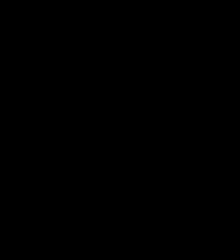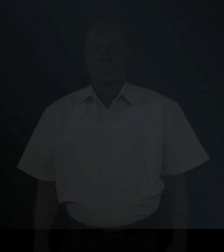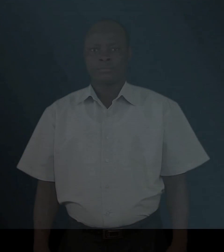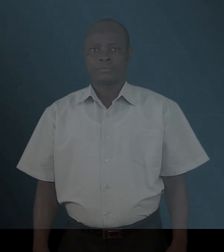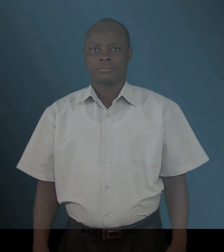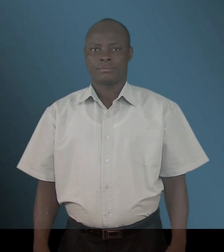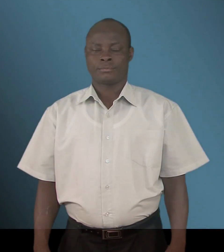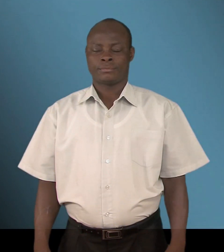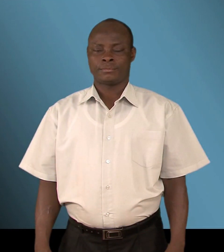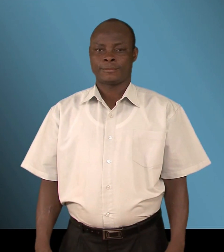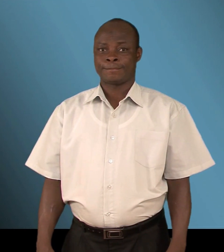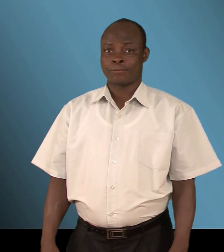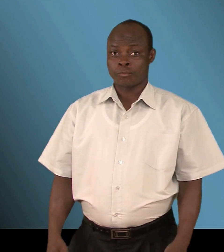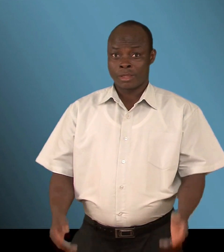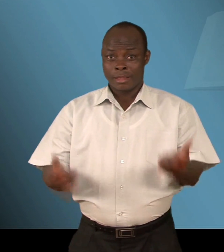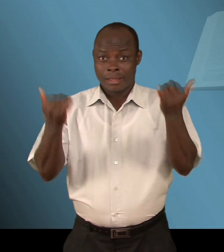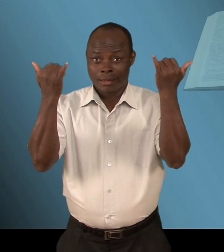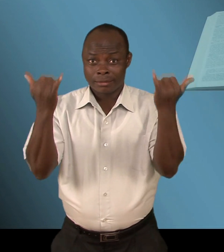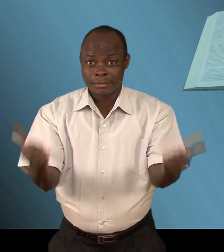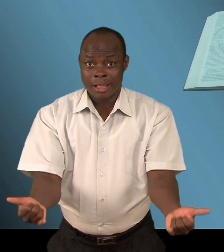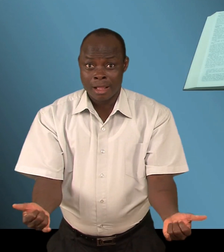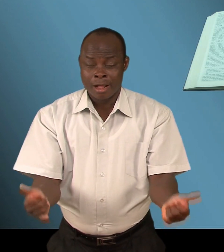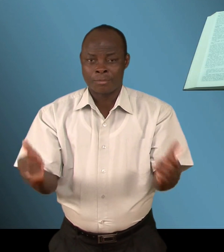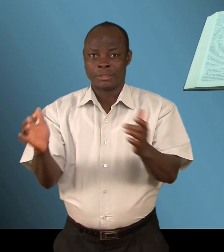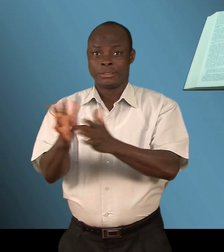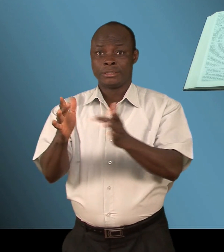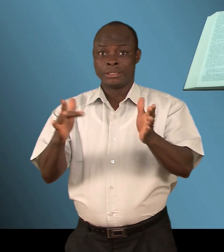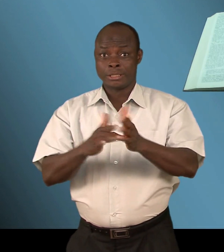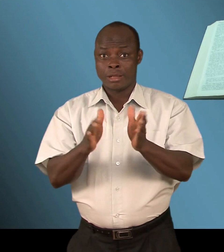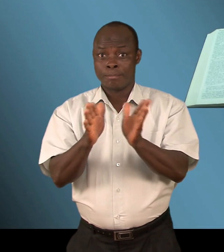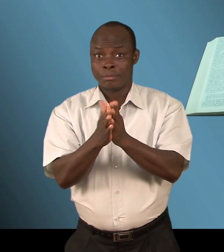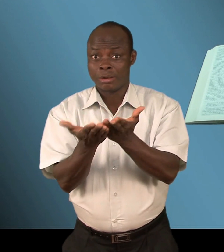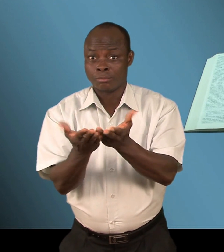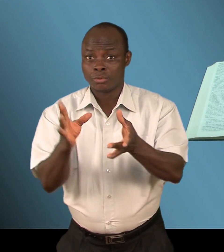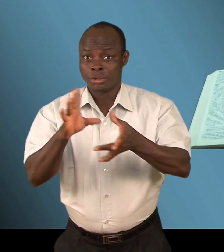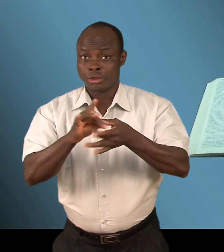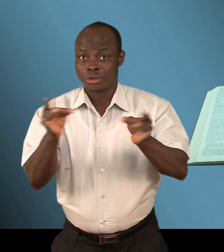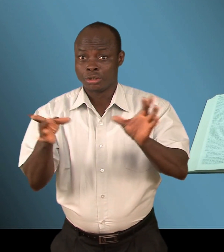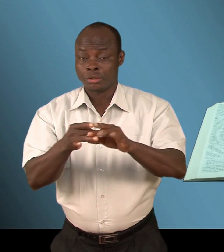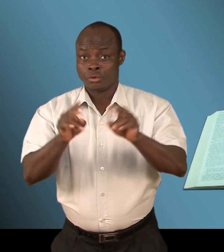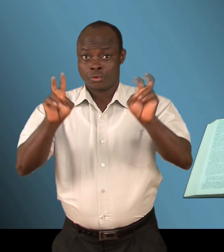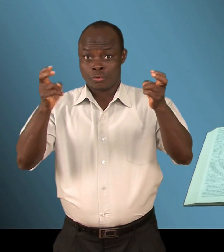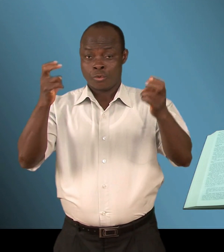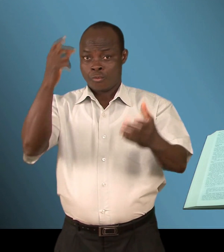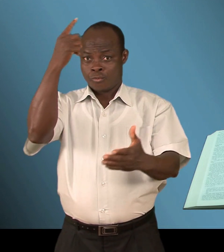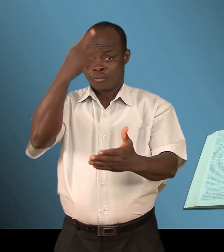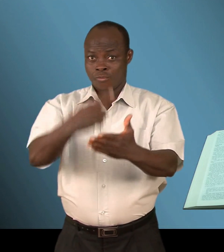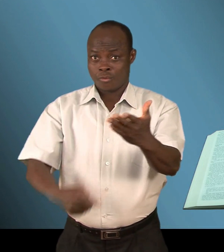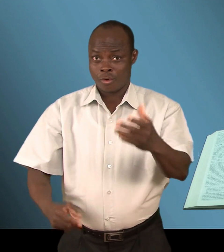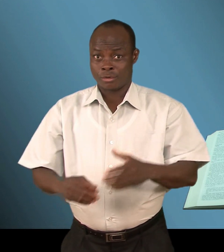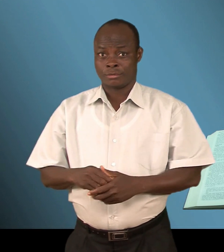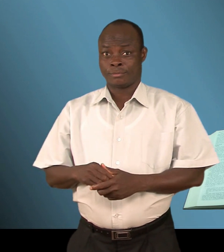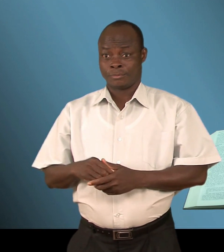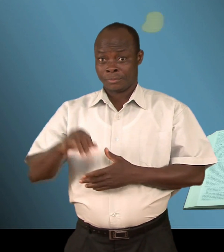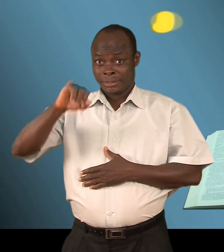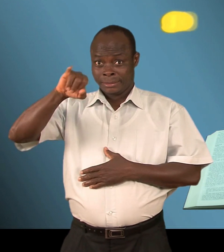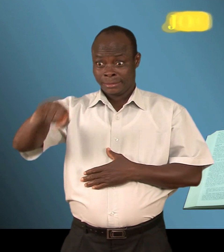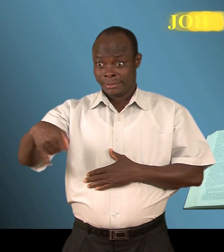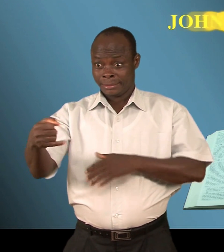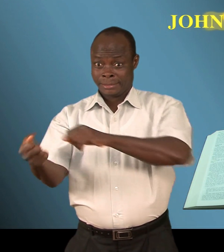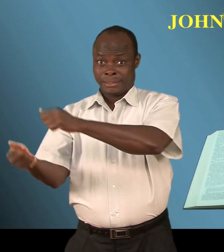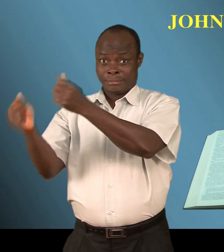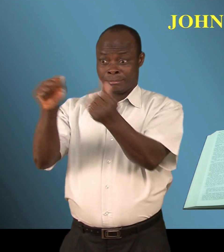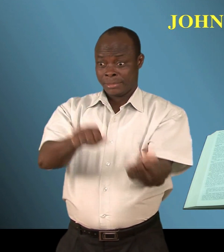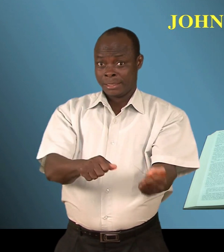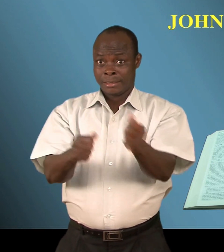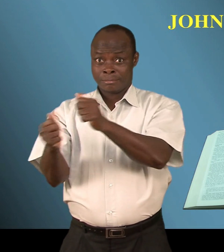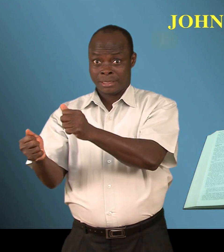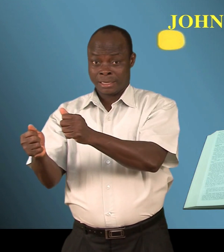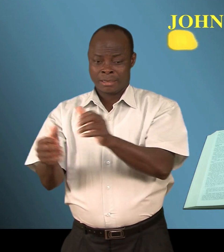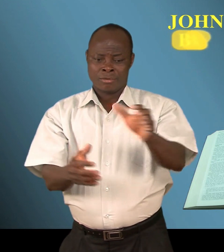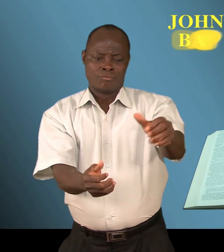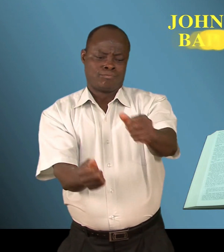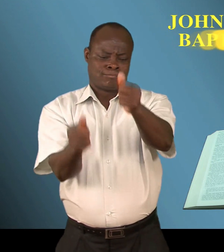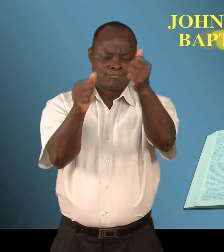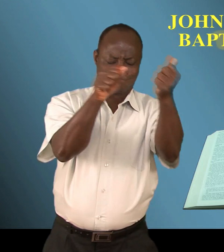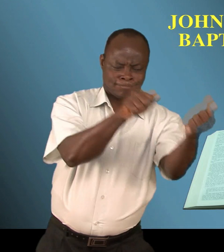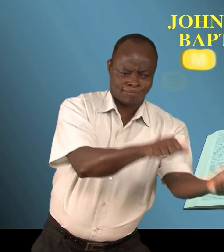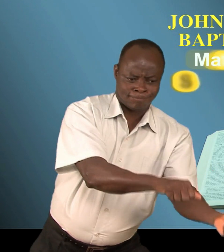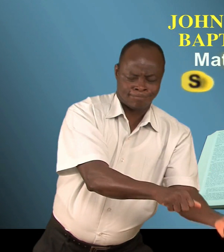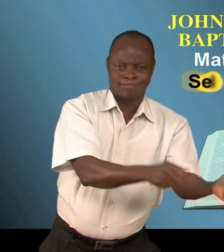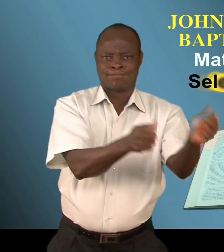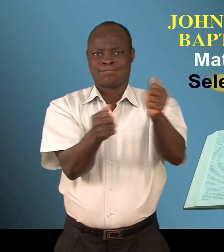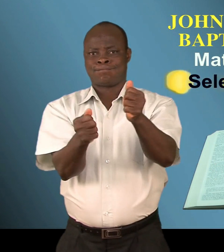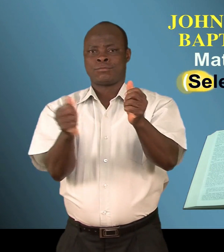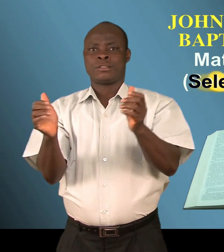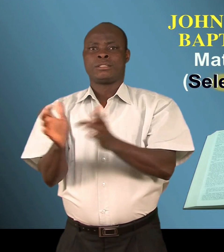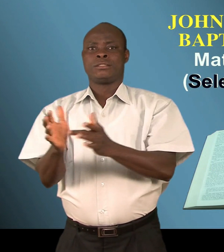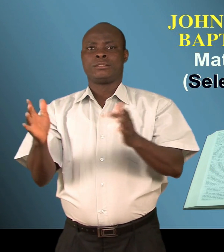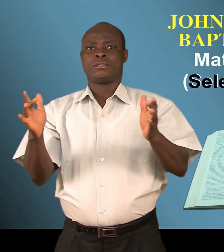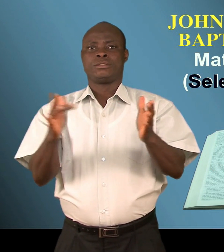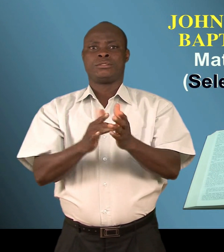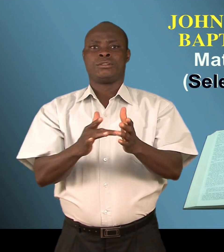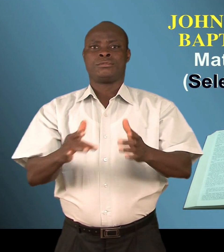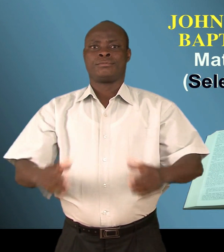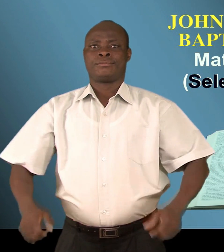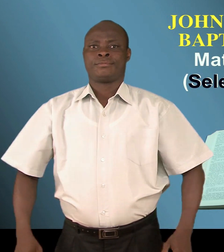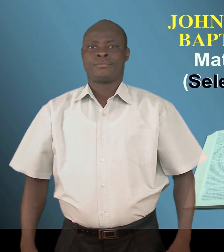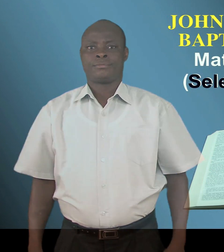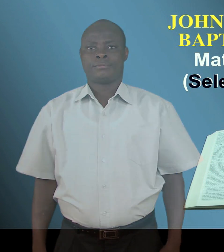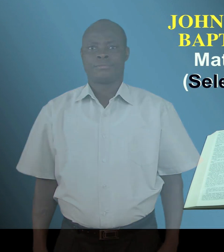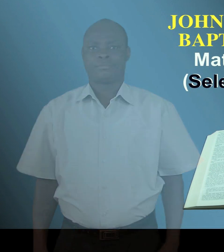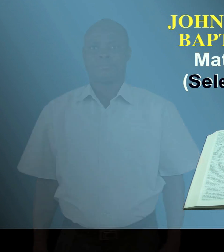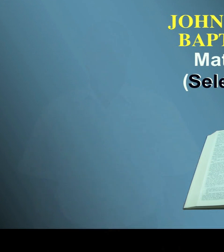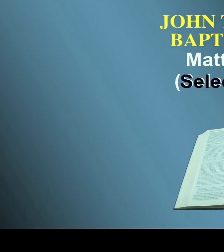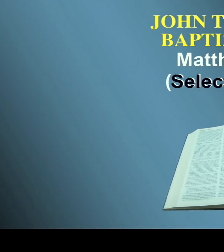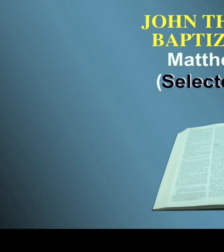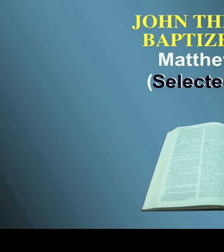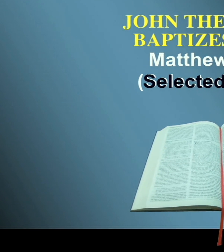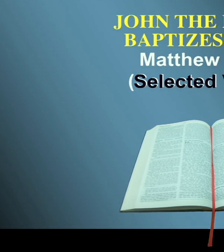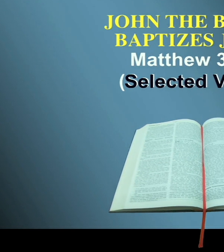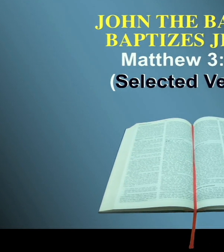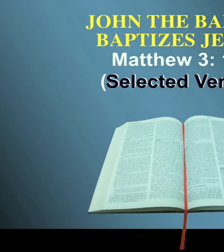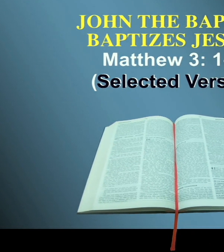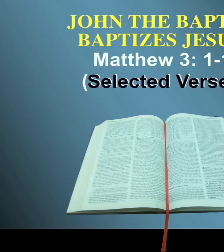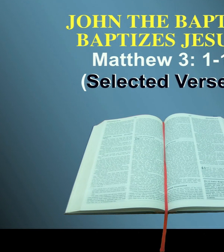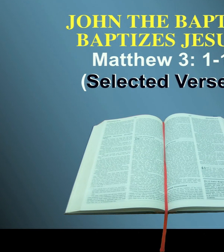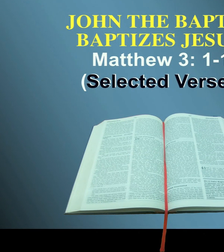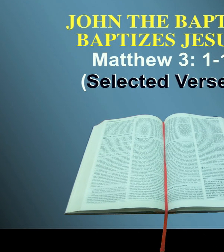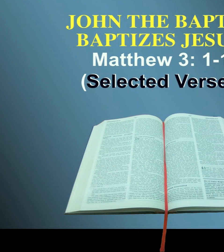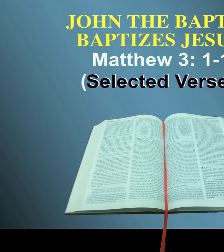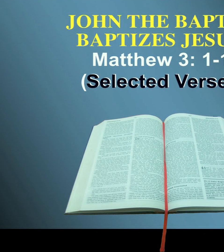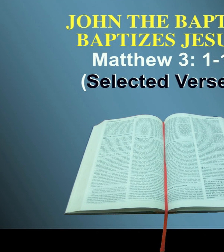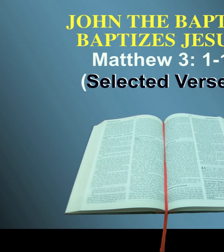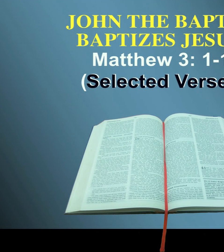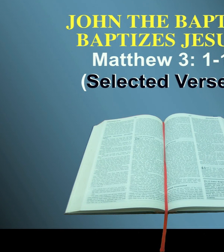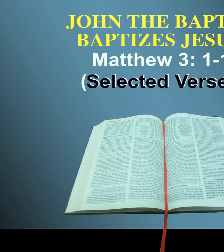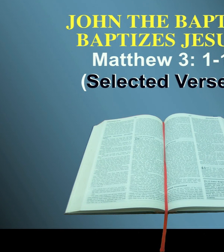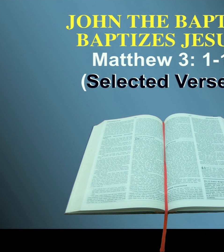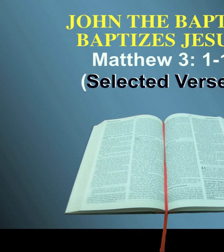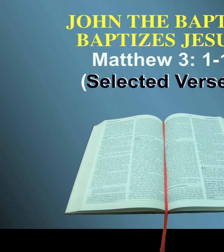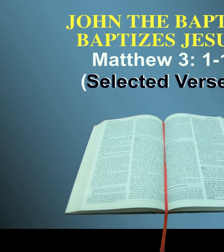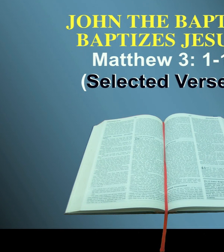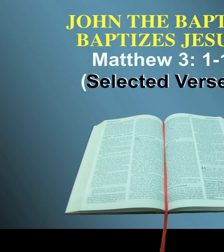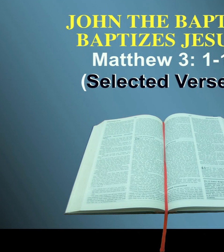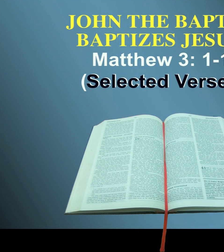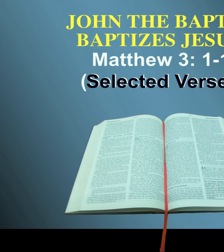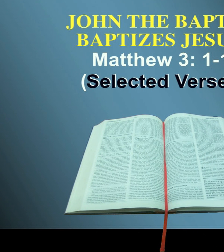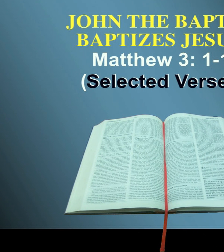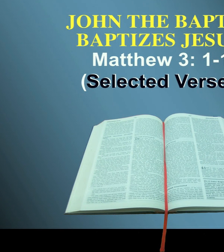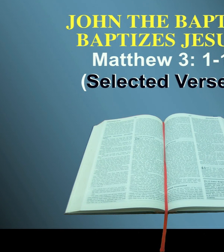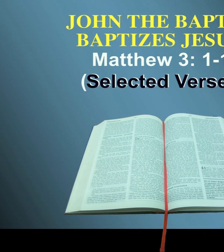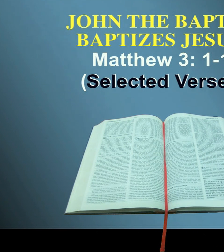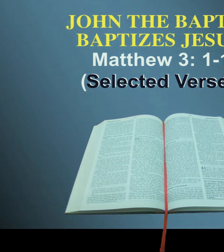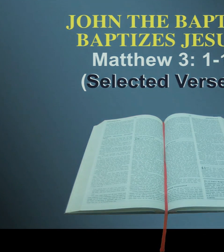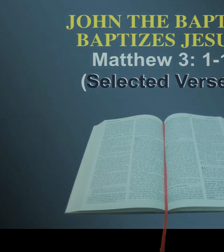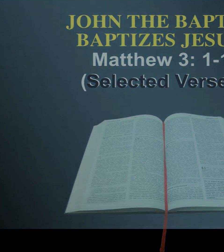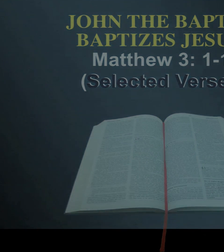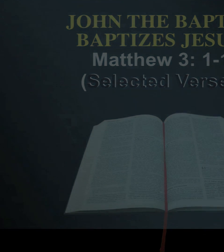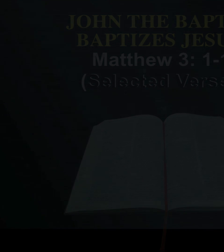John the Baptist baptizes Jesus